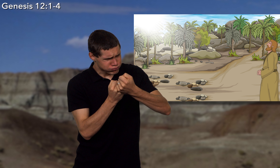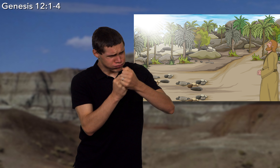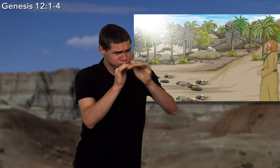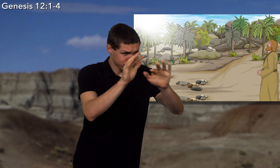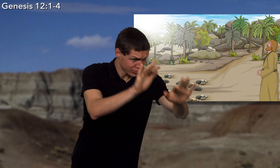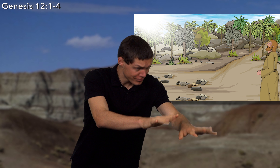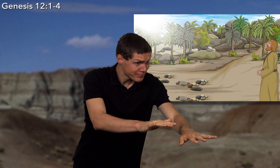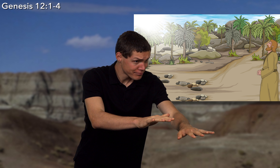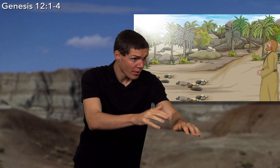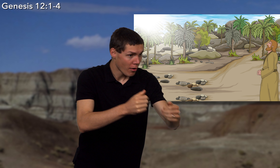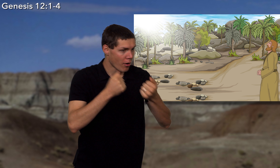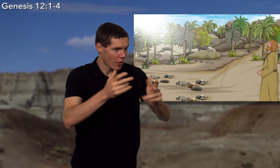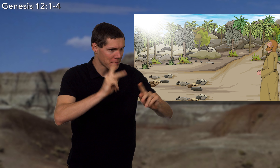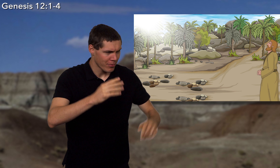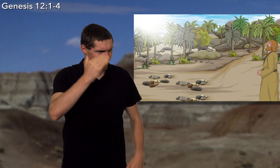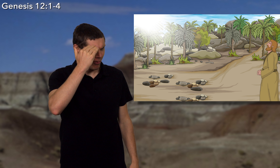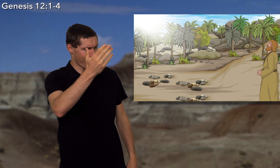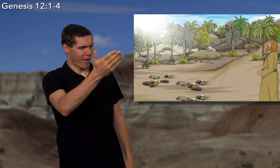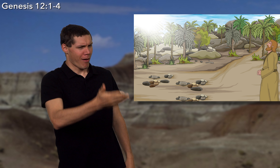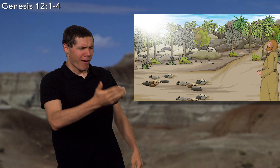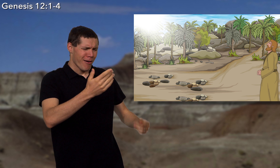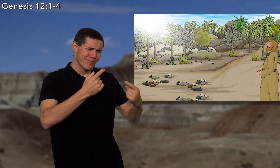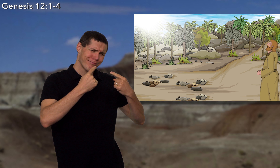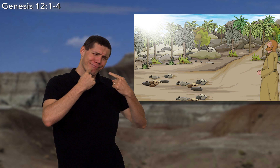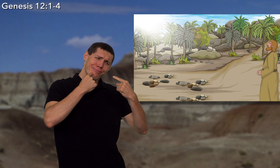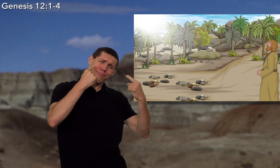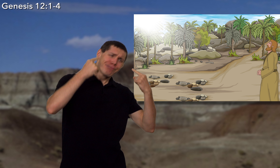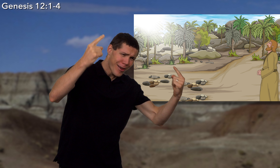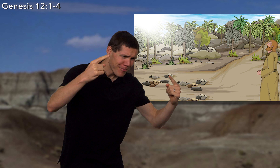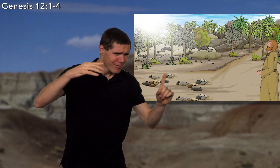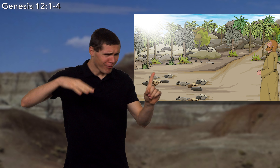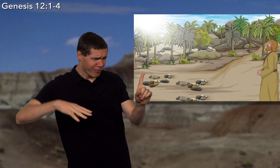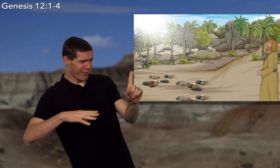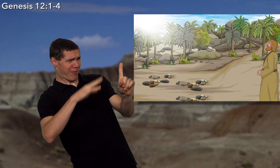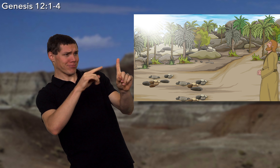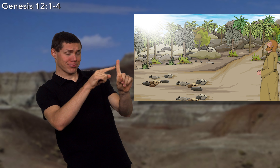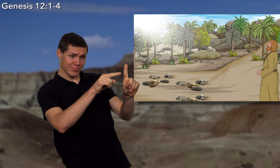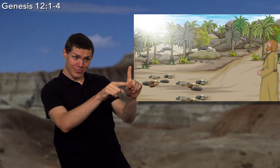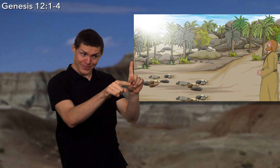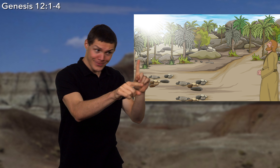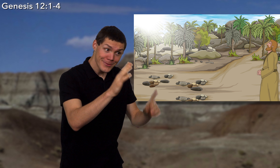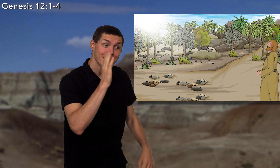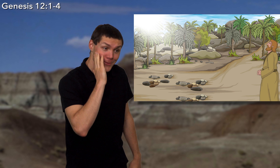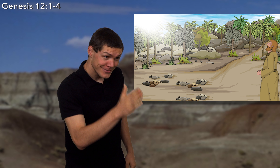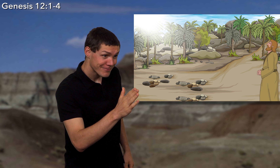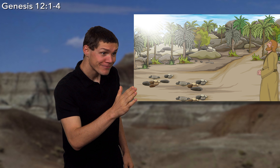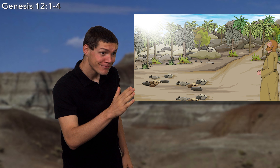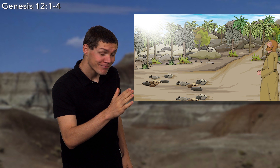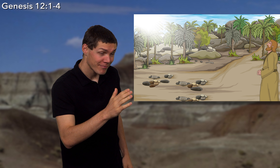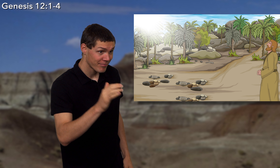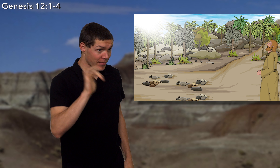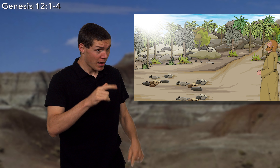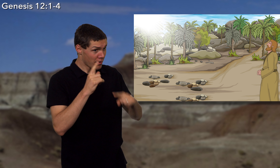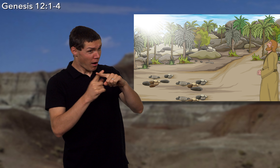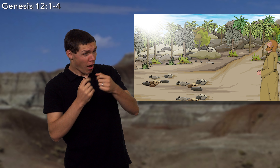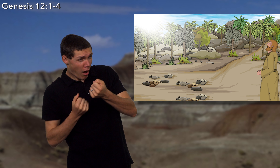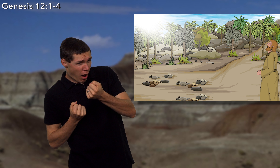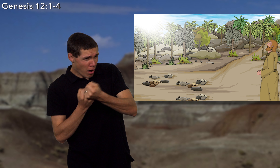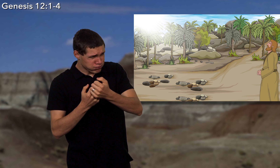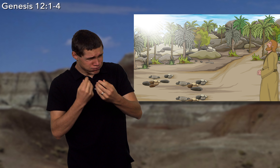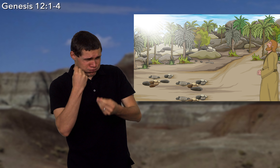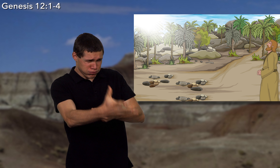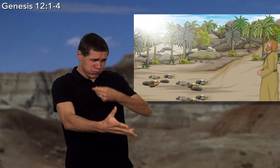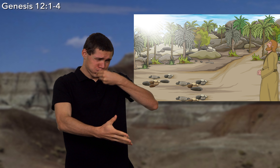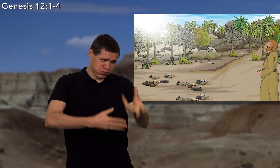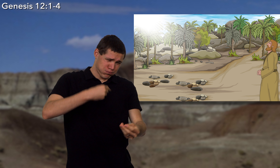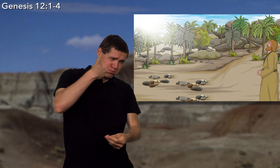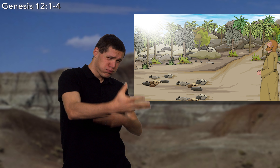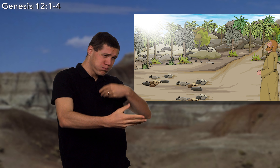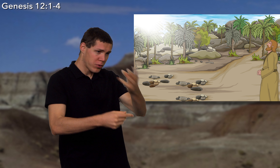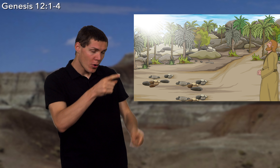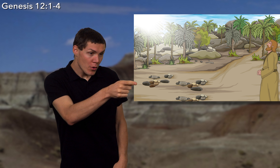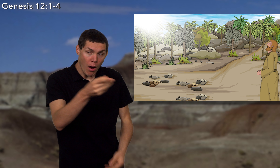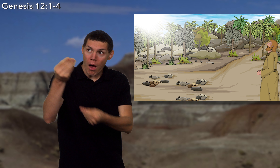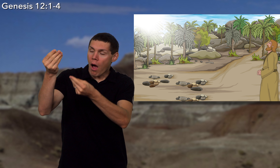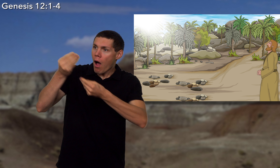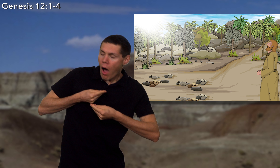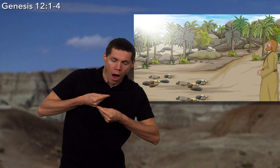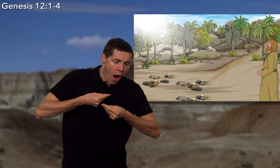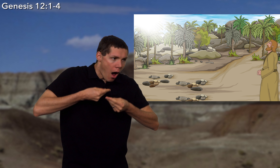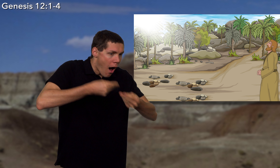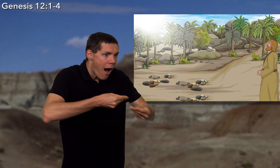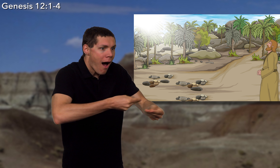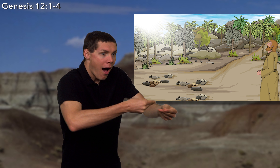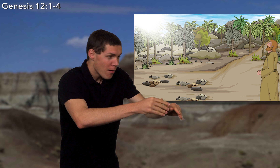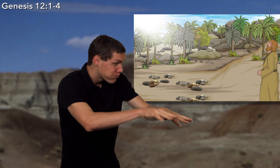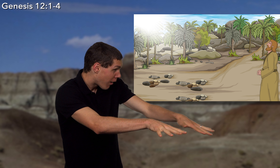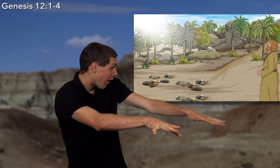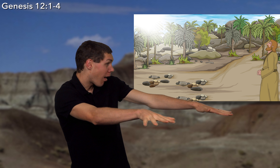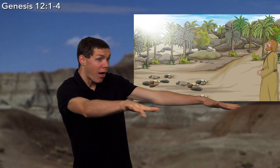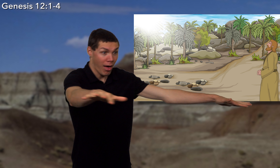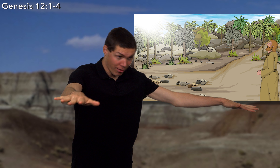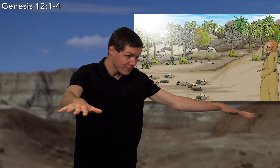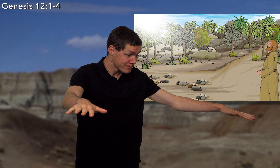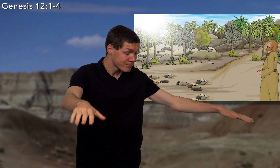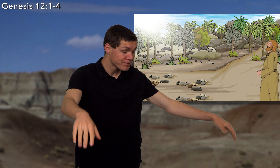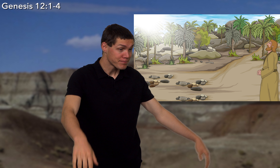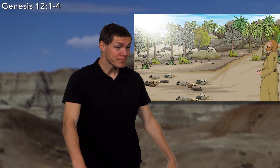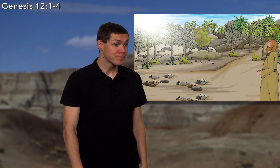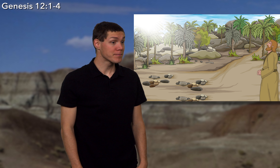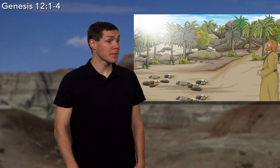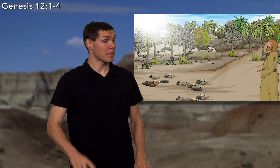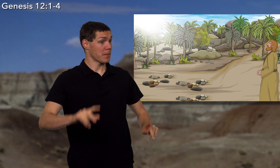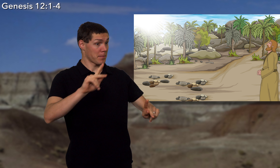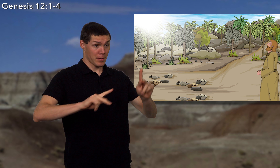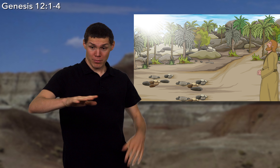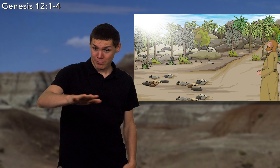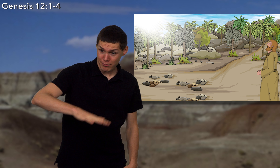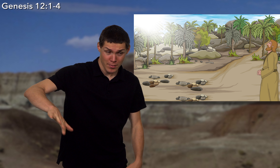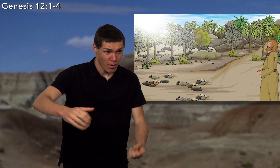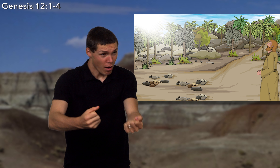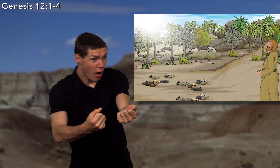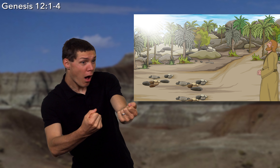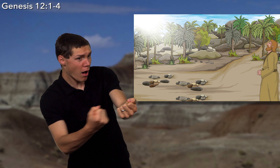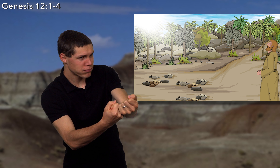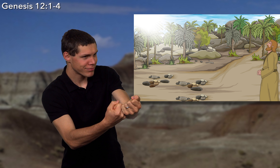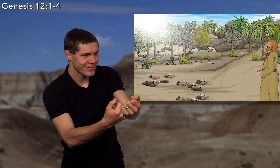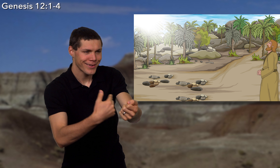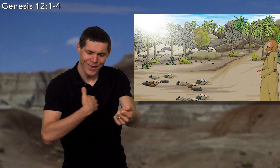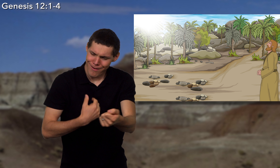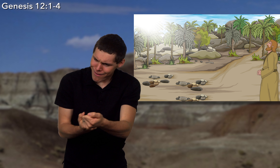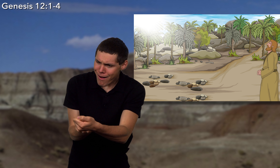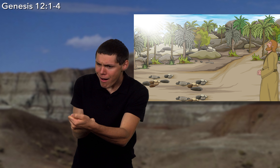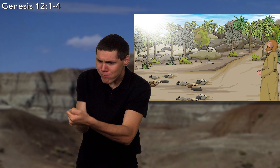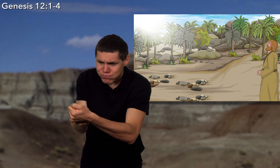I will make your name great, so that you will be a blessing.